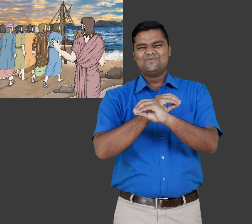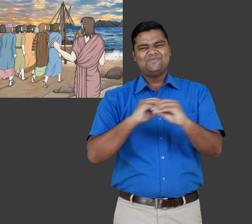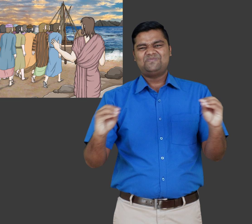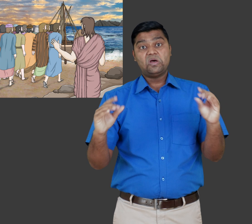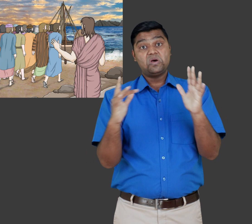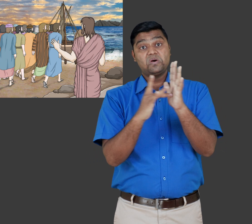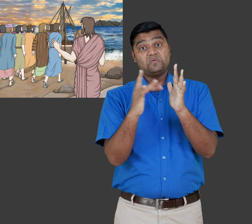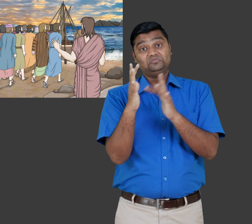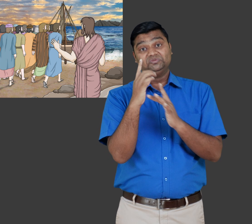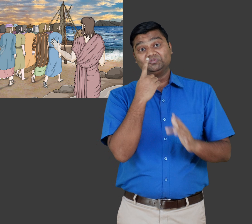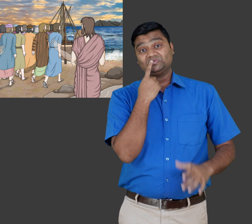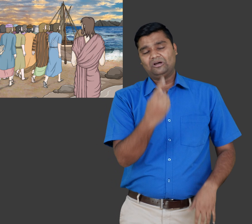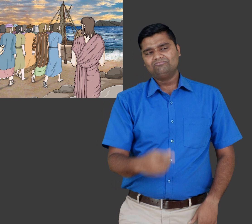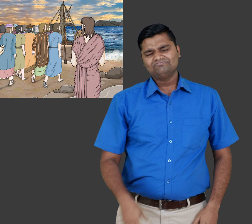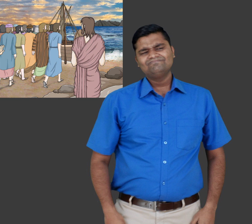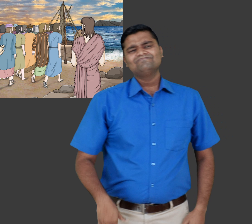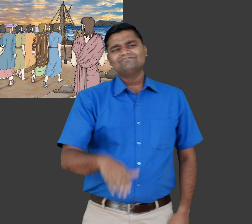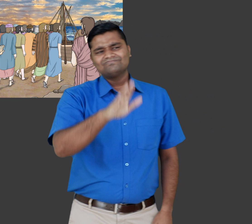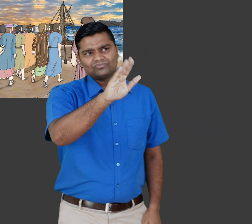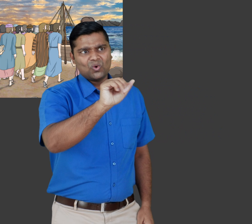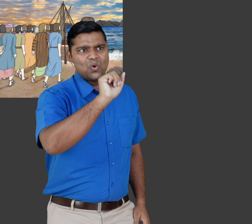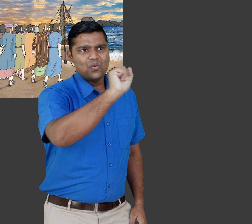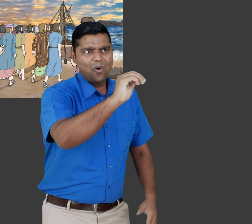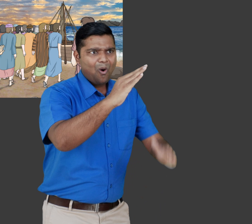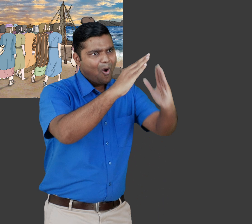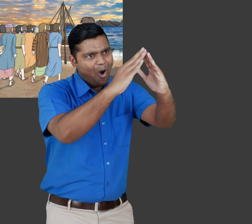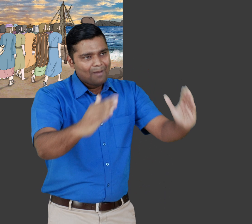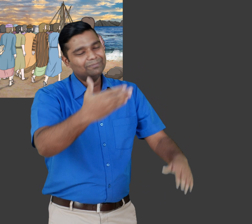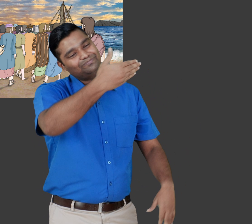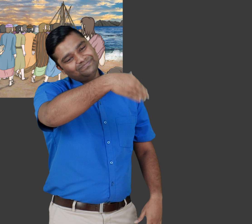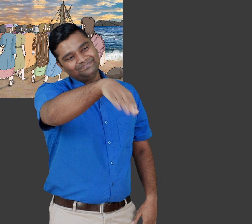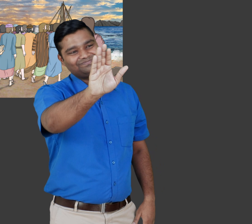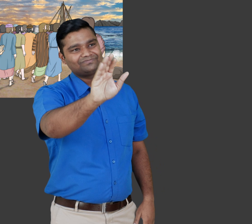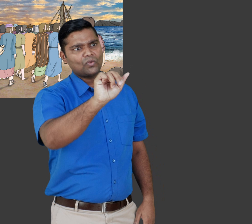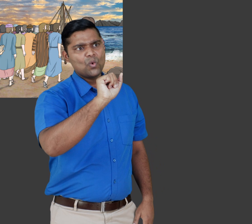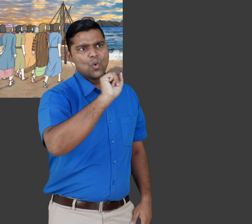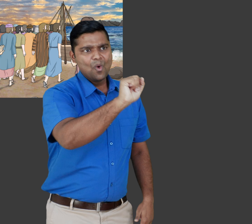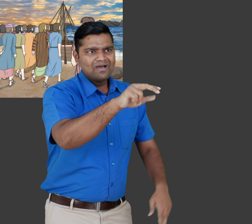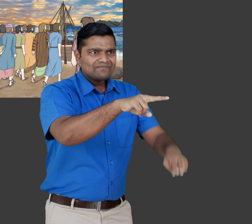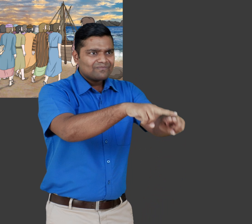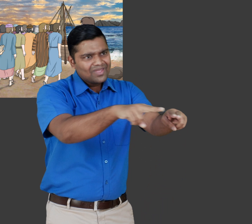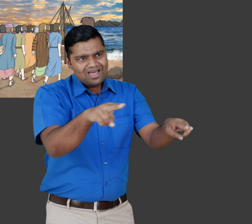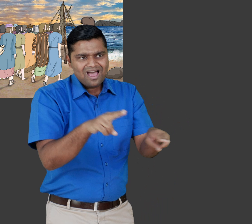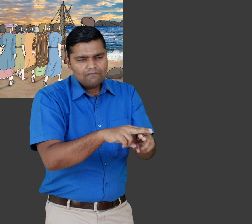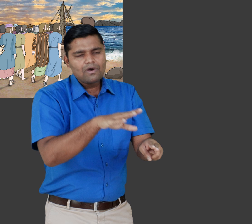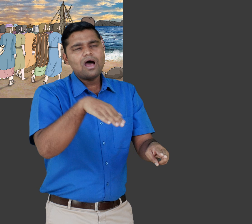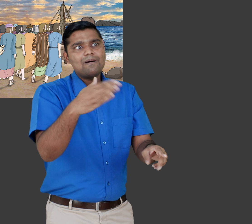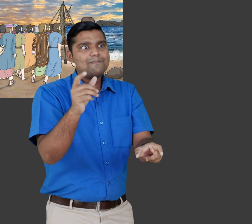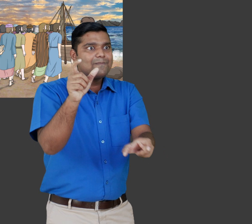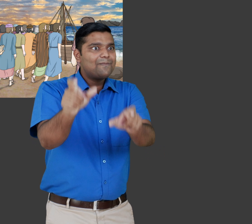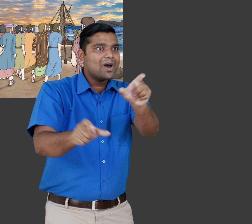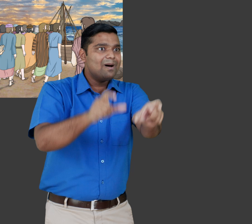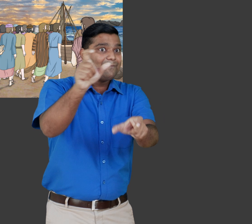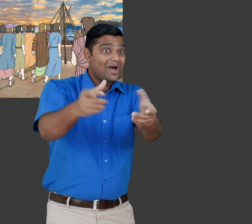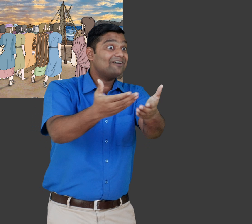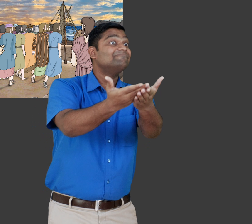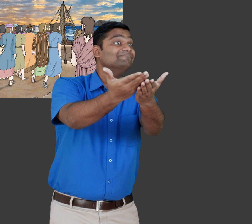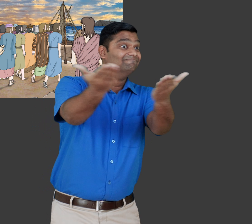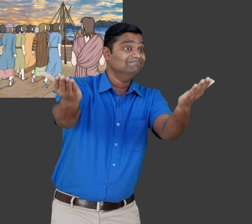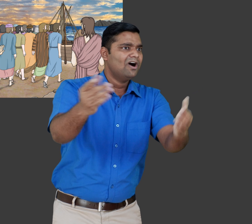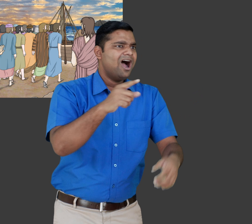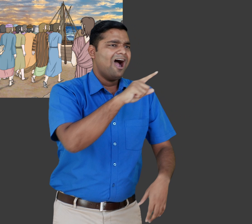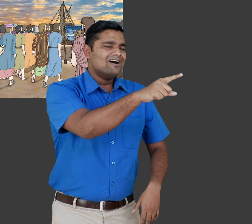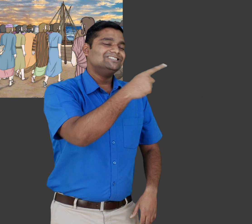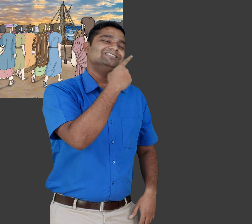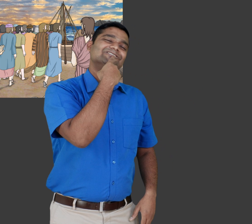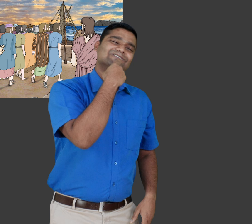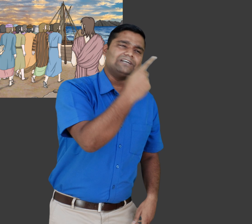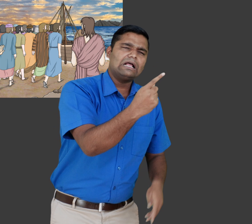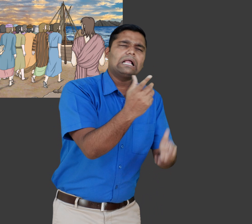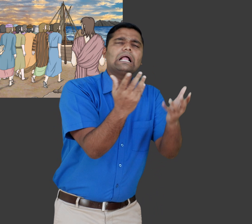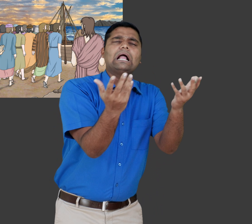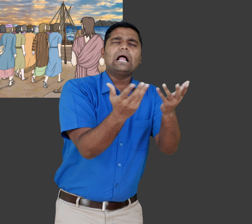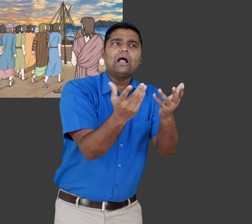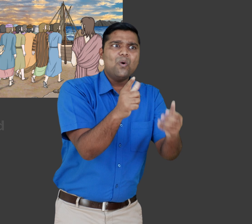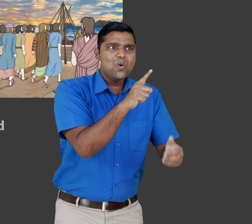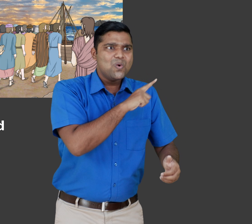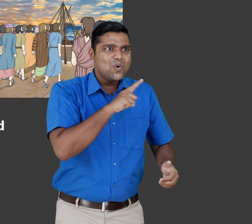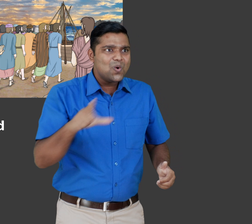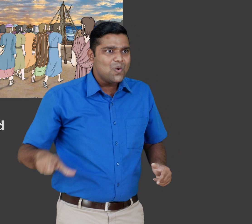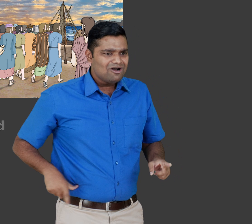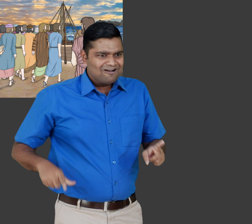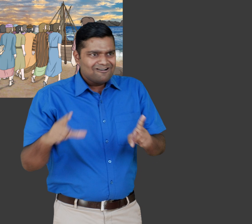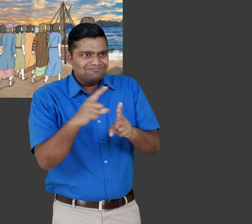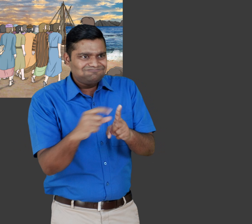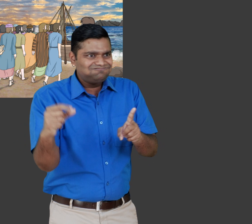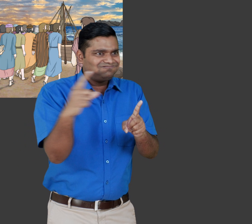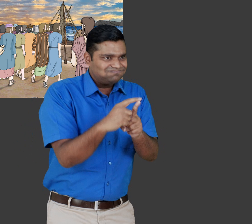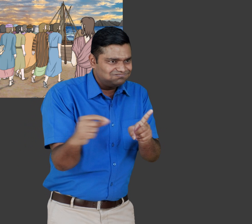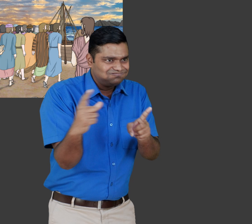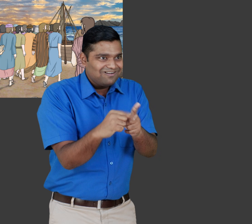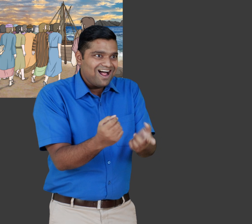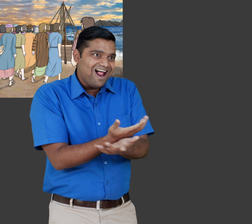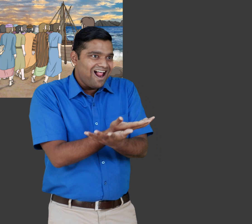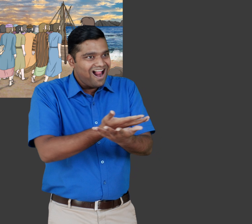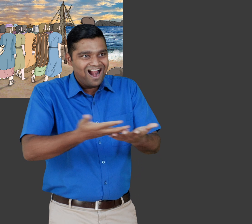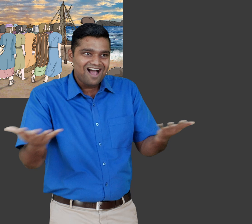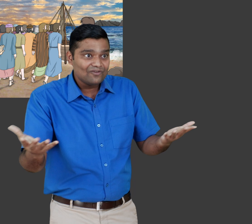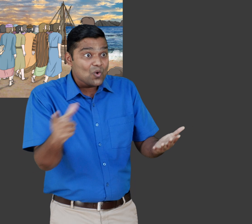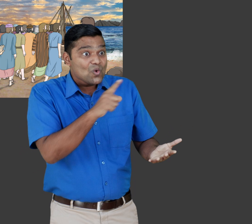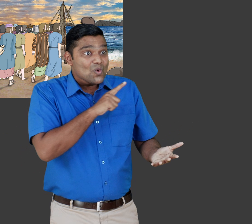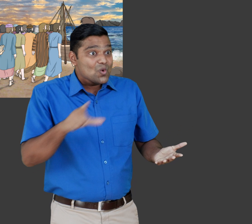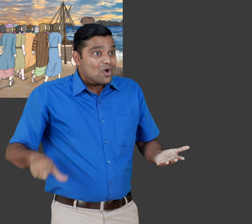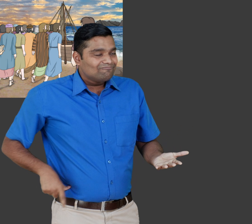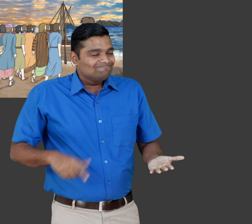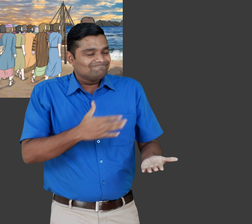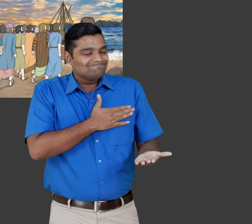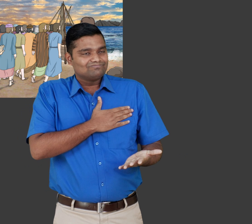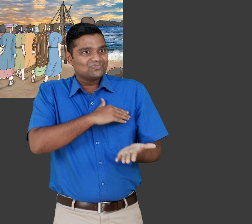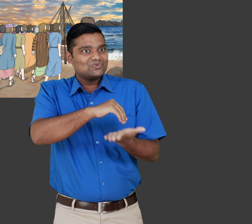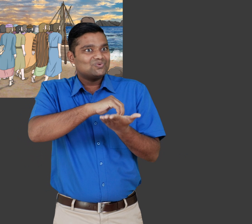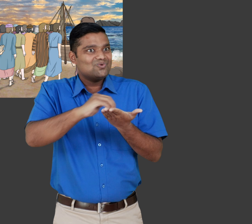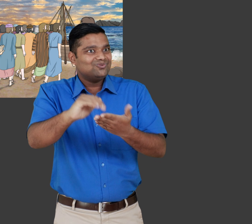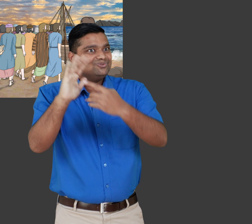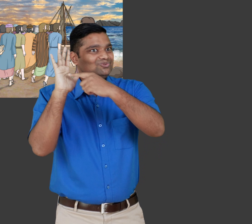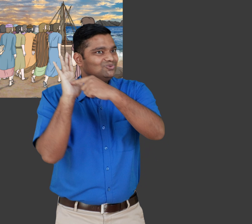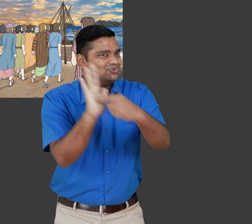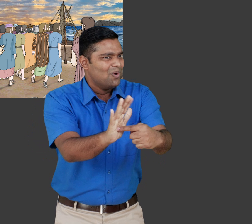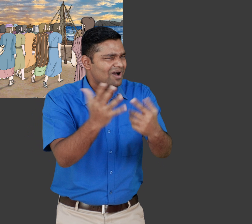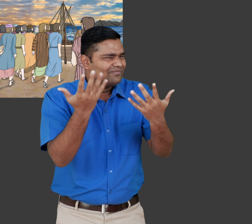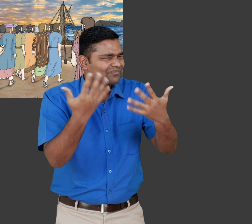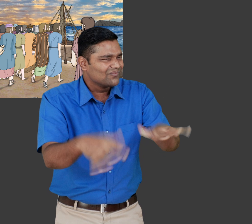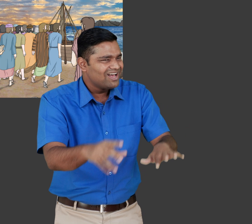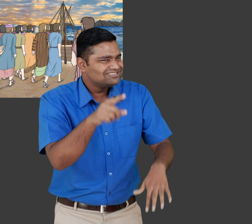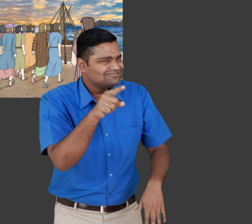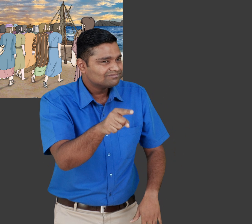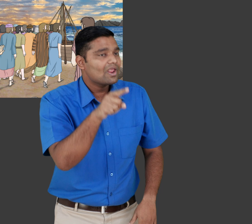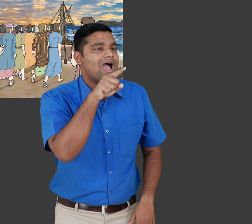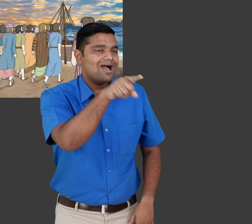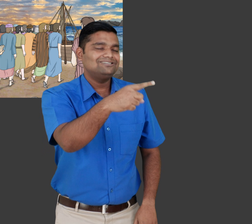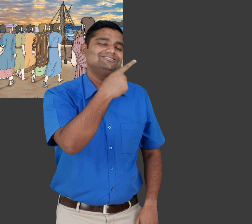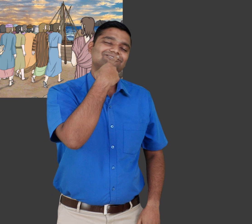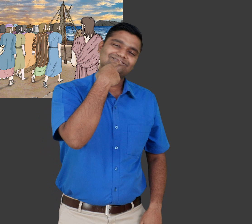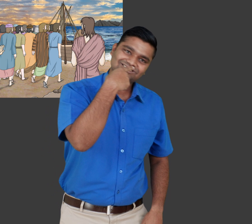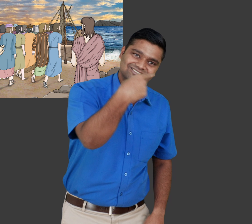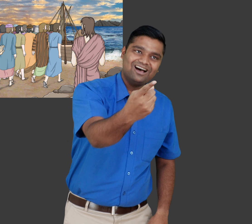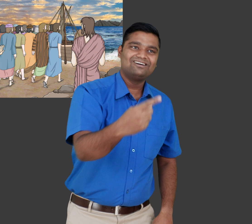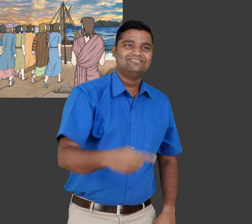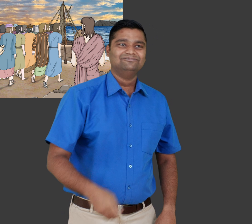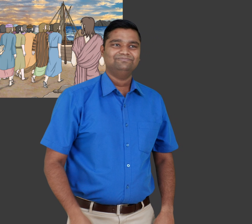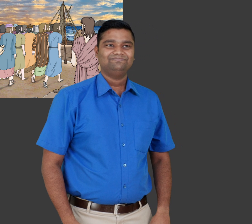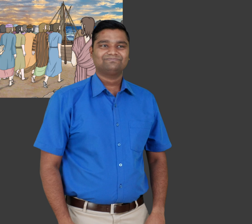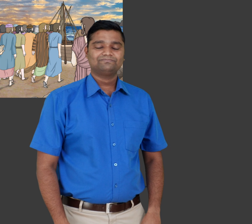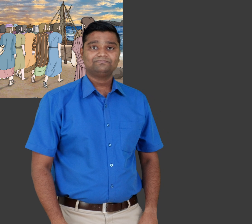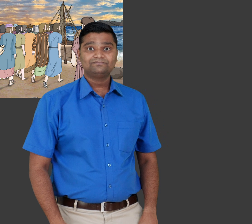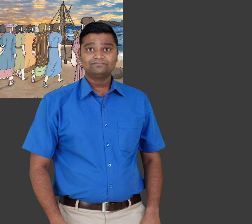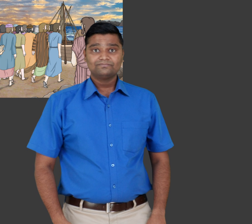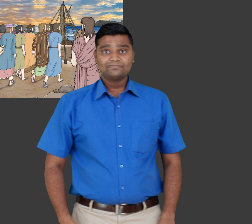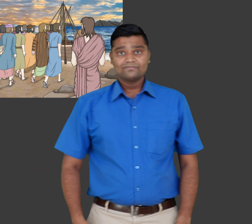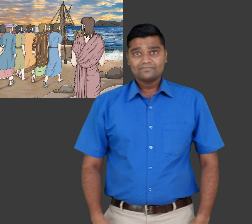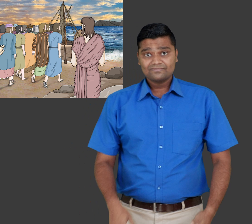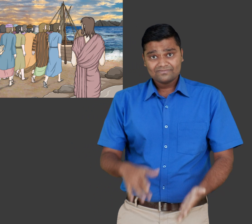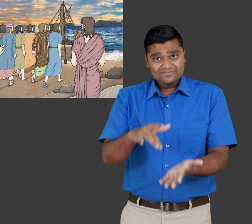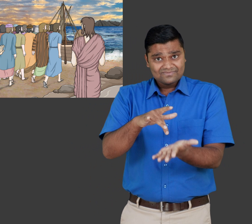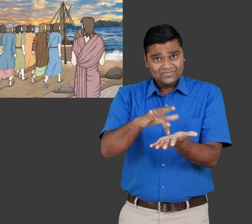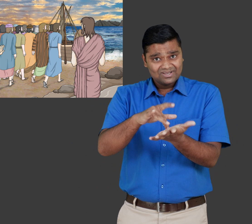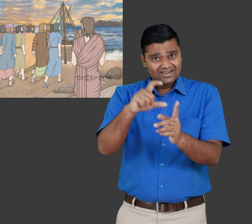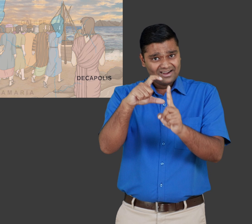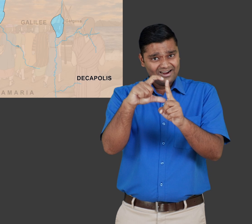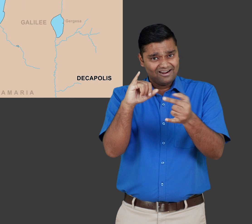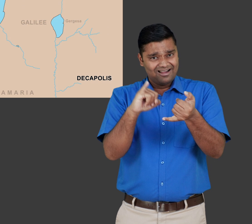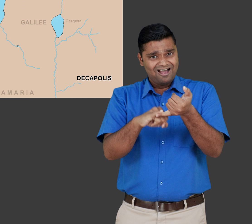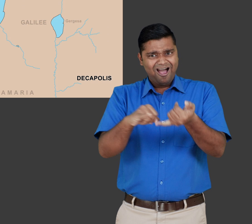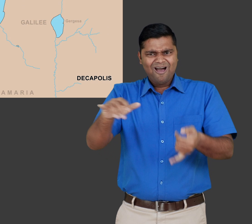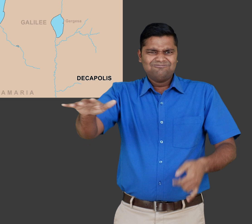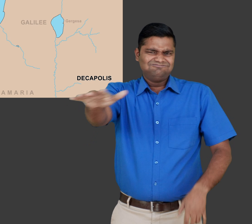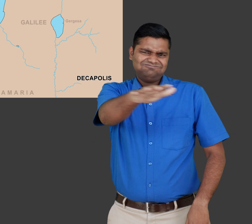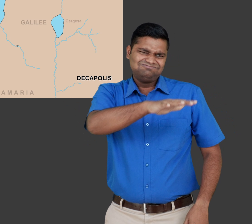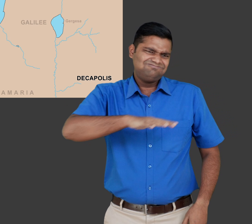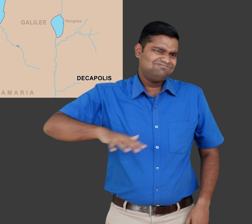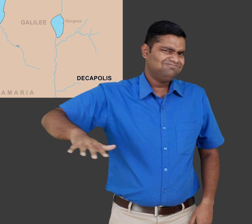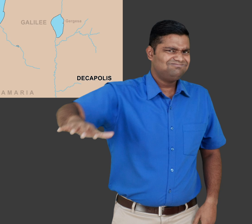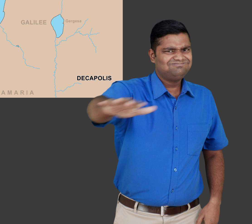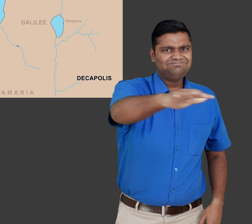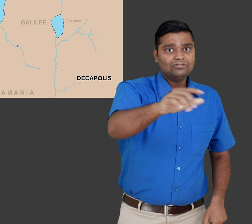“Go home to your own people,” He said, “and tell them how much the Lord has done for you, and what mercy He has shown you.”